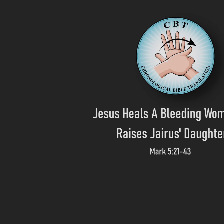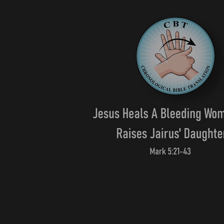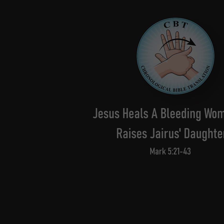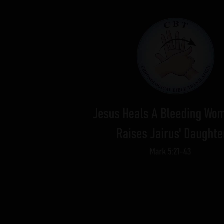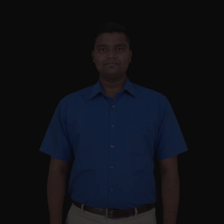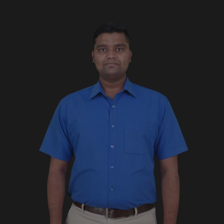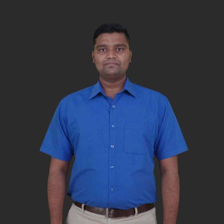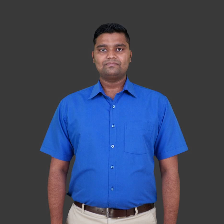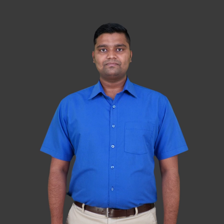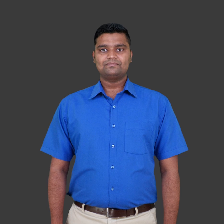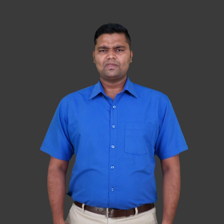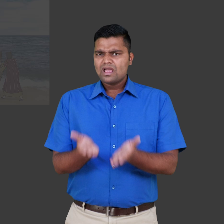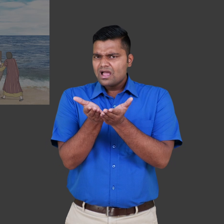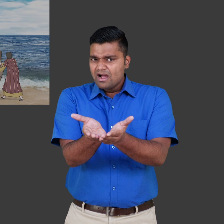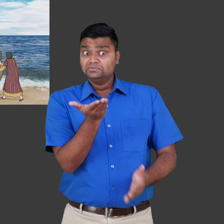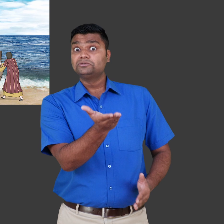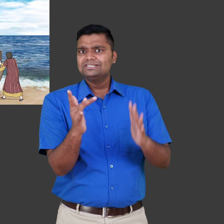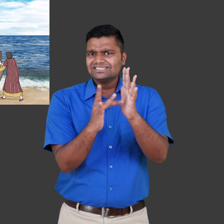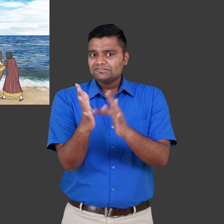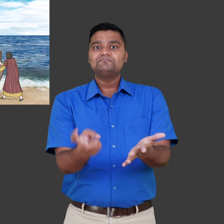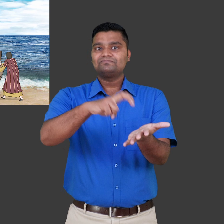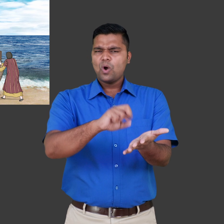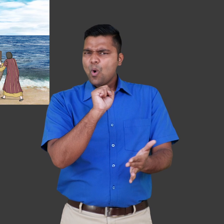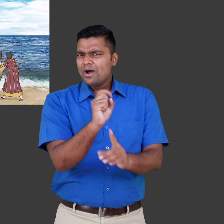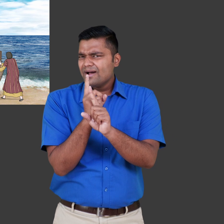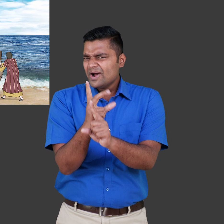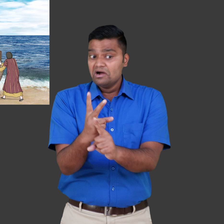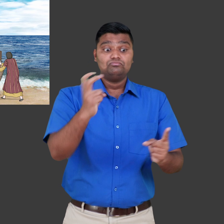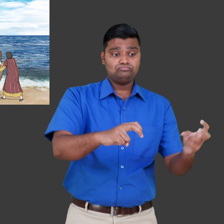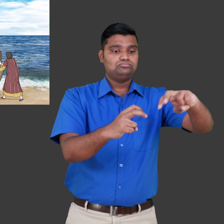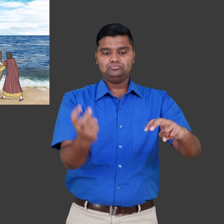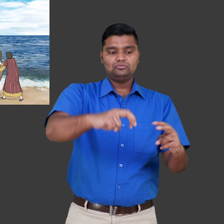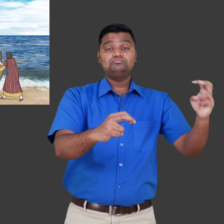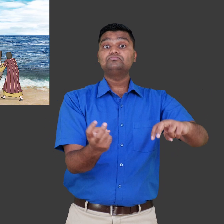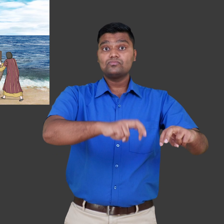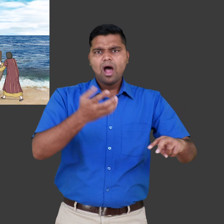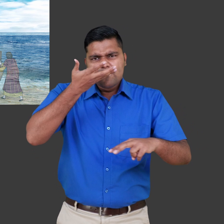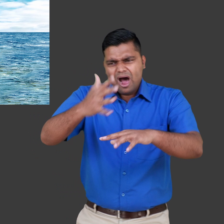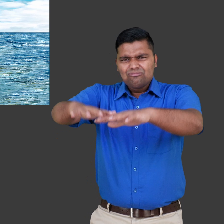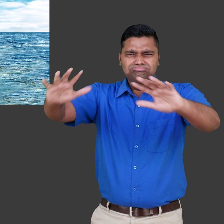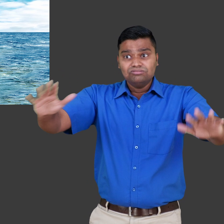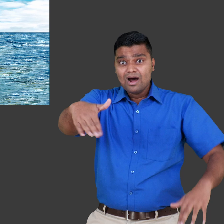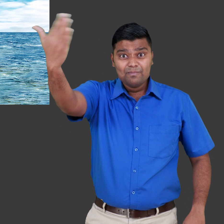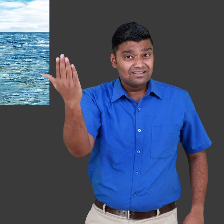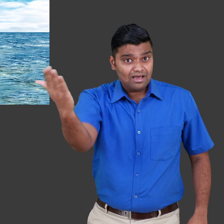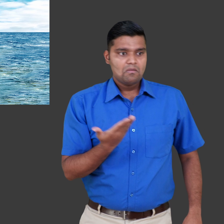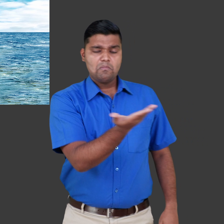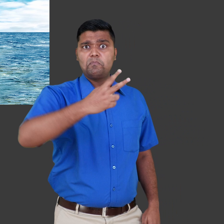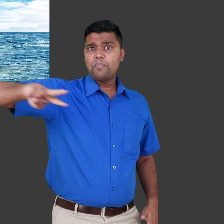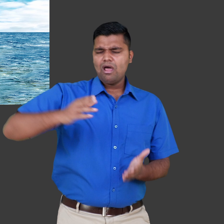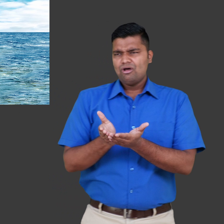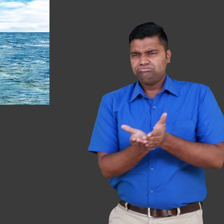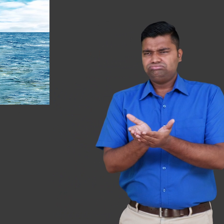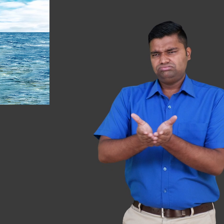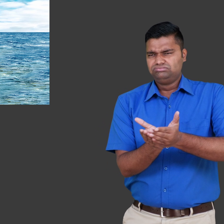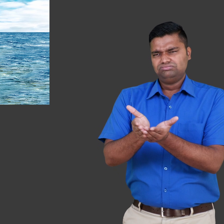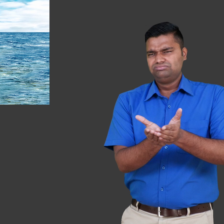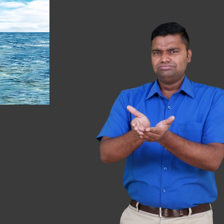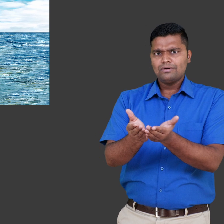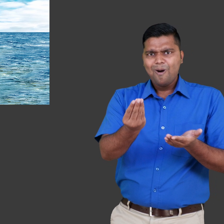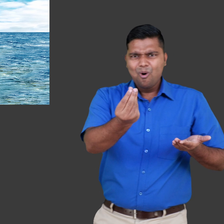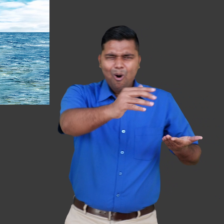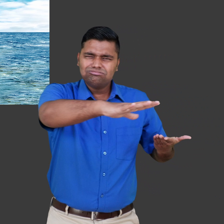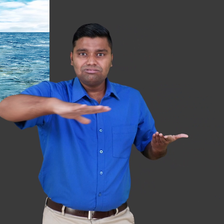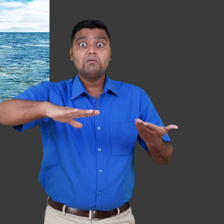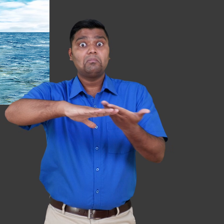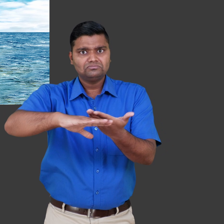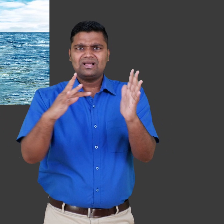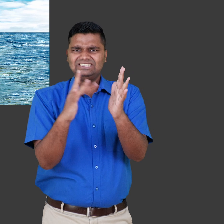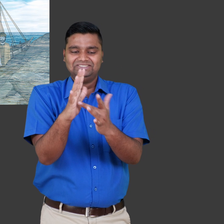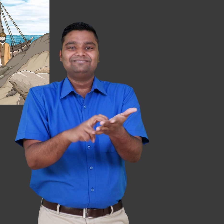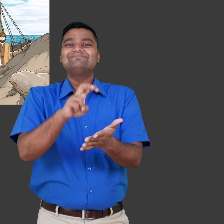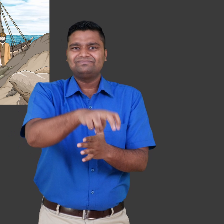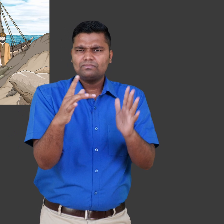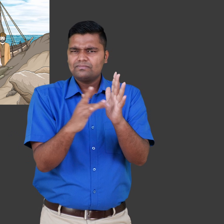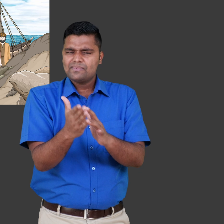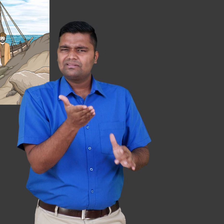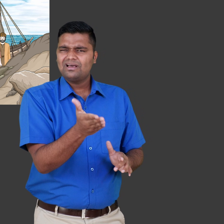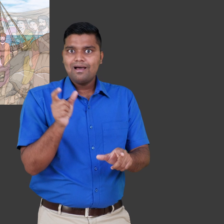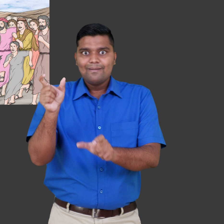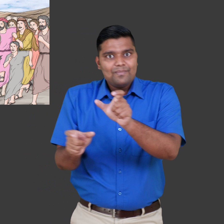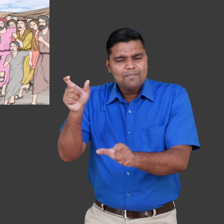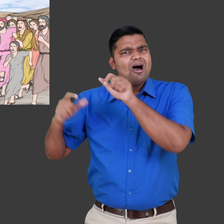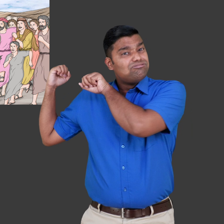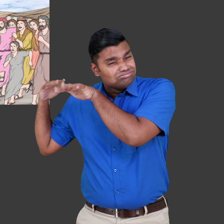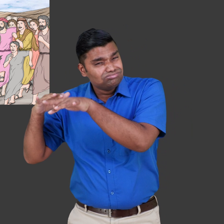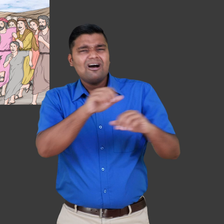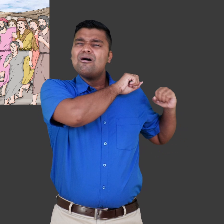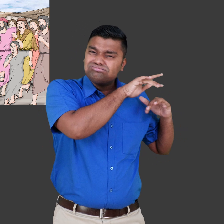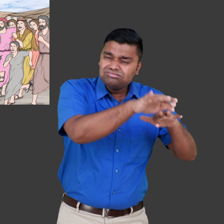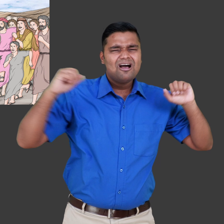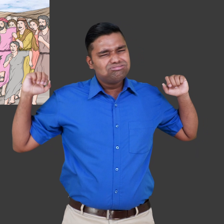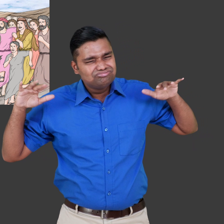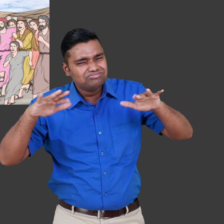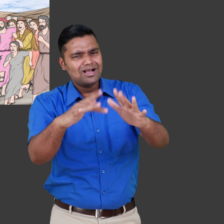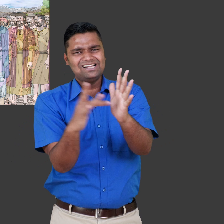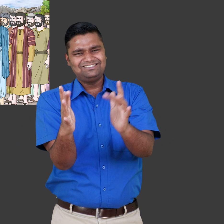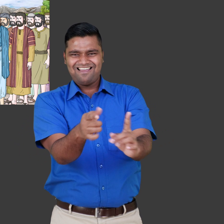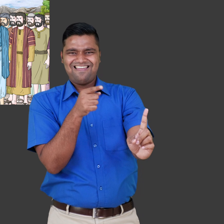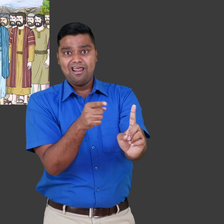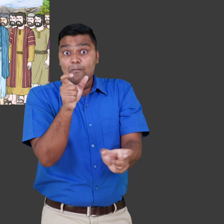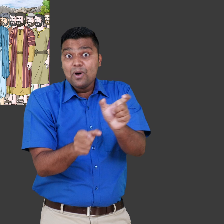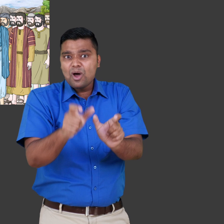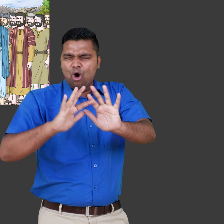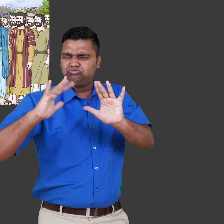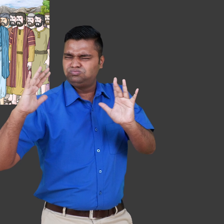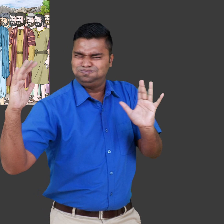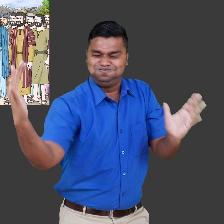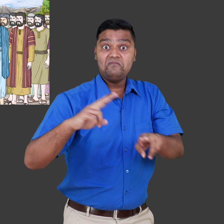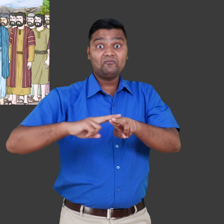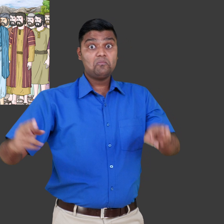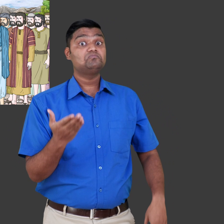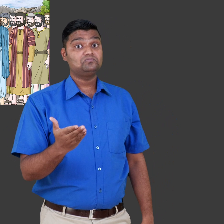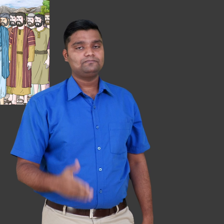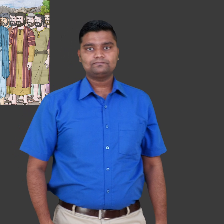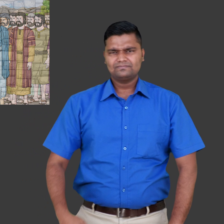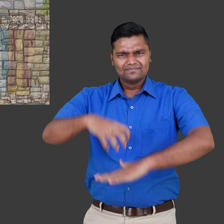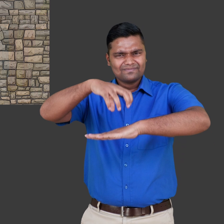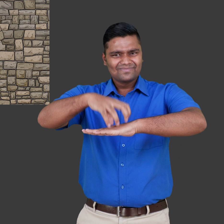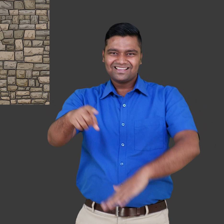When Jesus had again crossed by boat to the other side, a large crowd gathered around Him beside the sea.